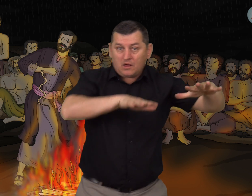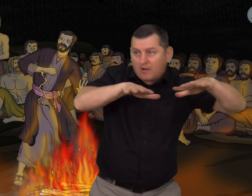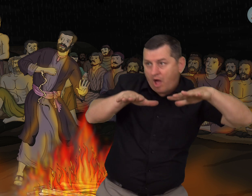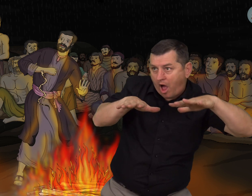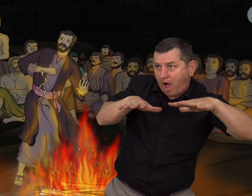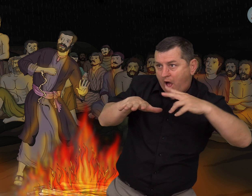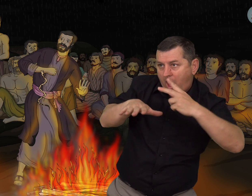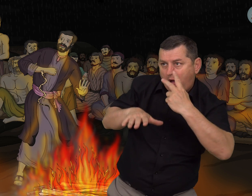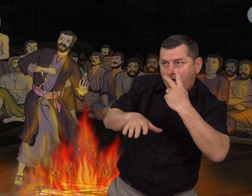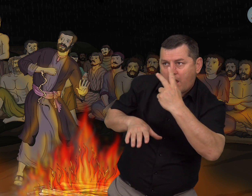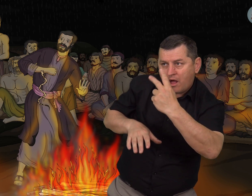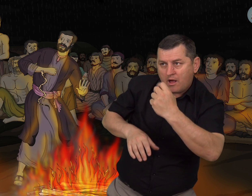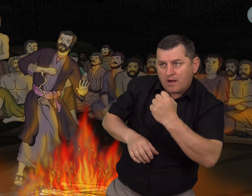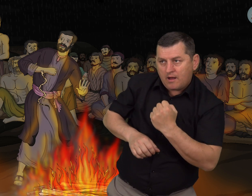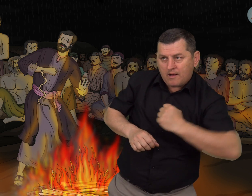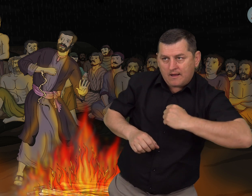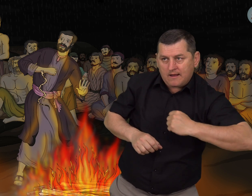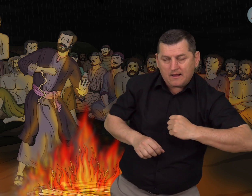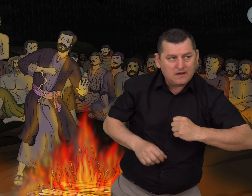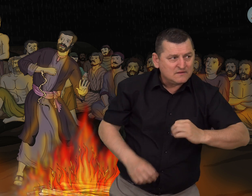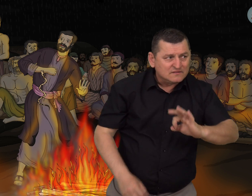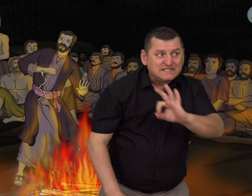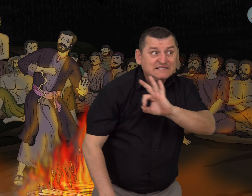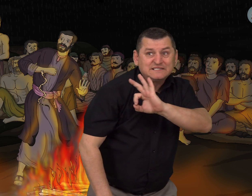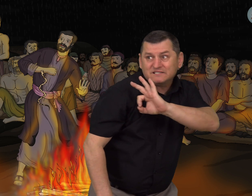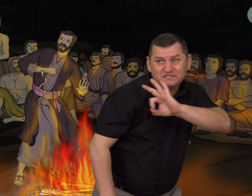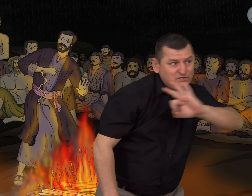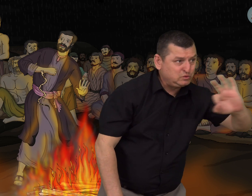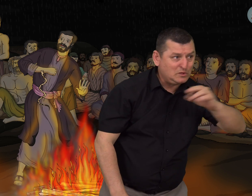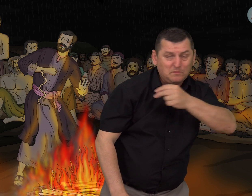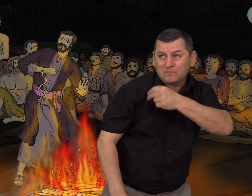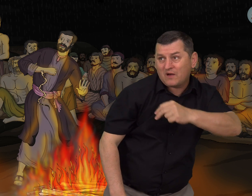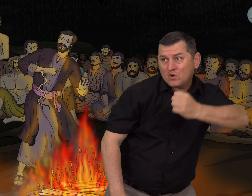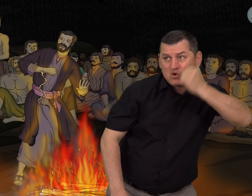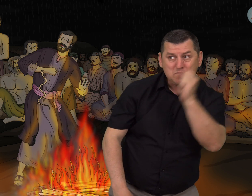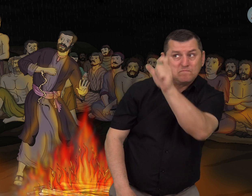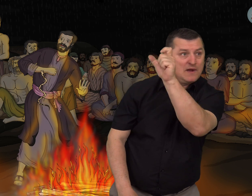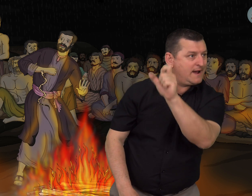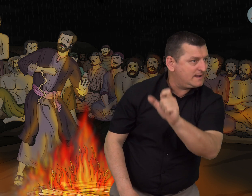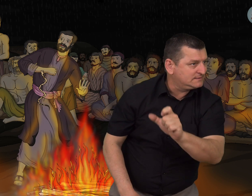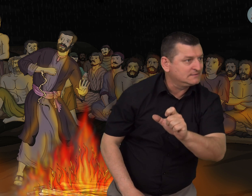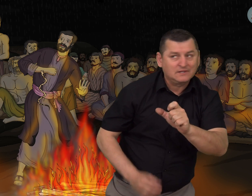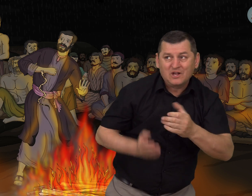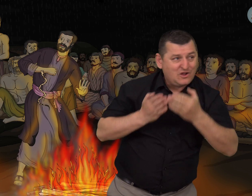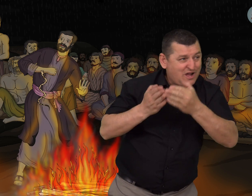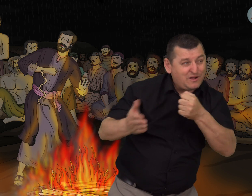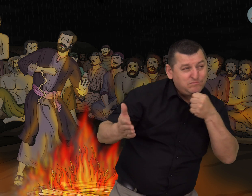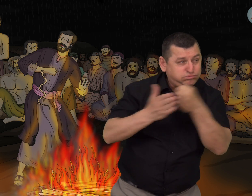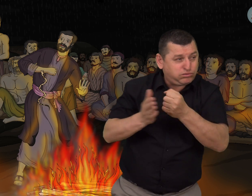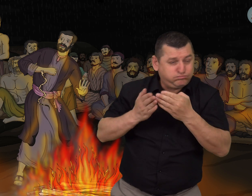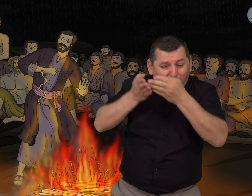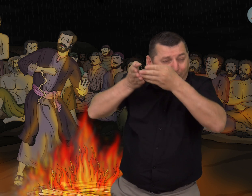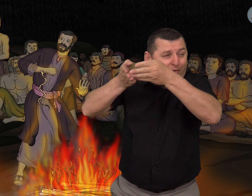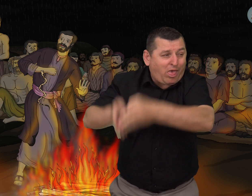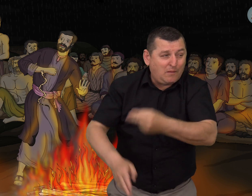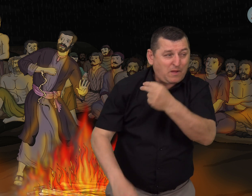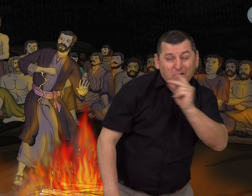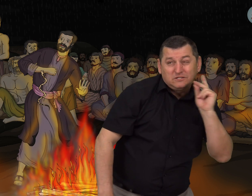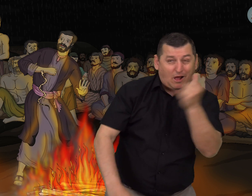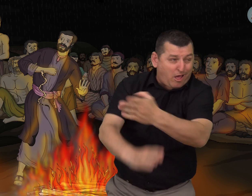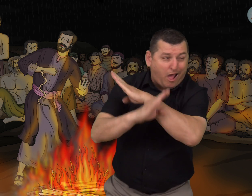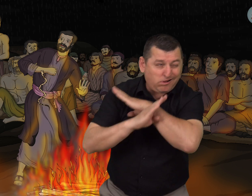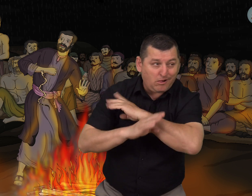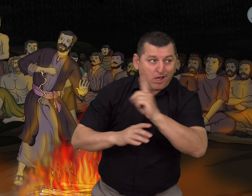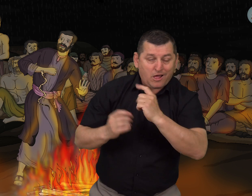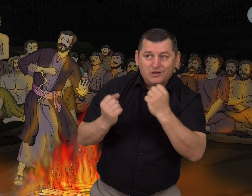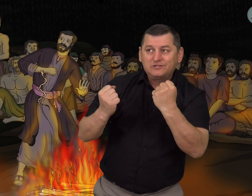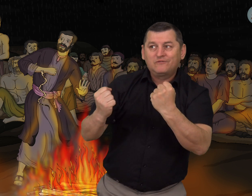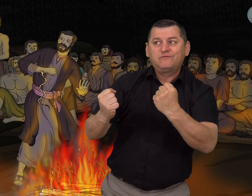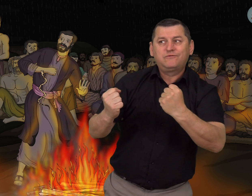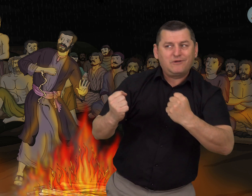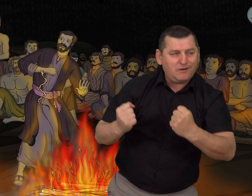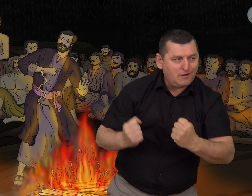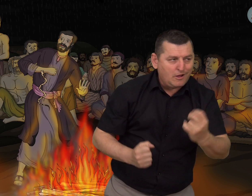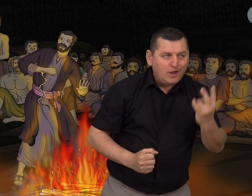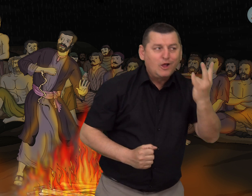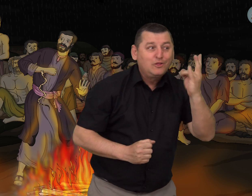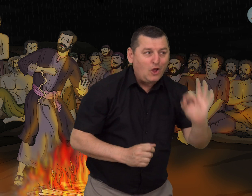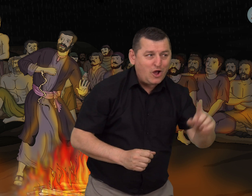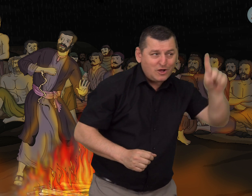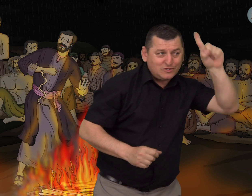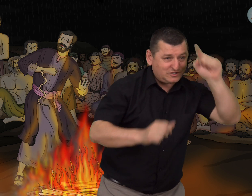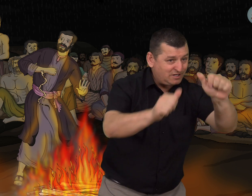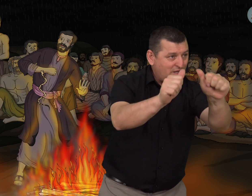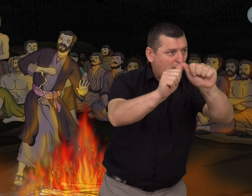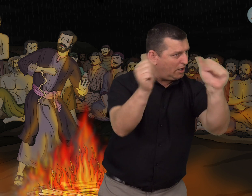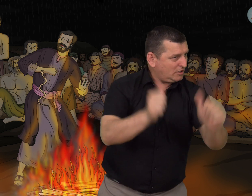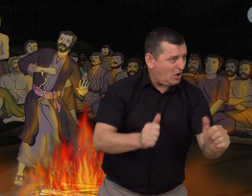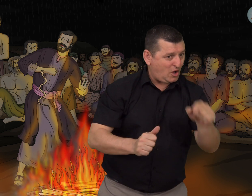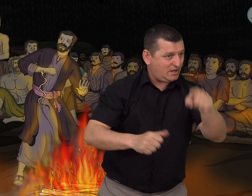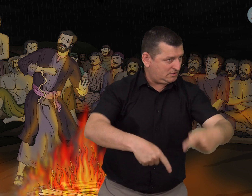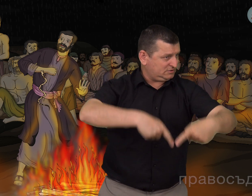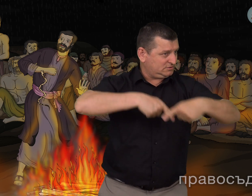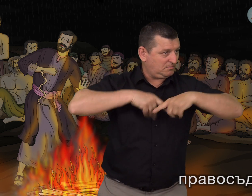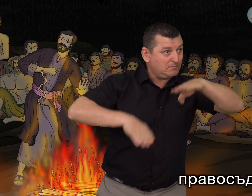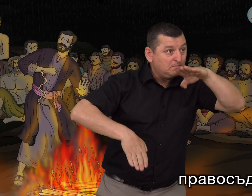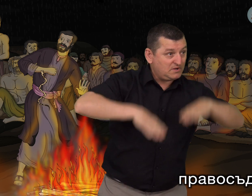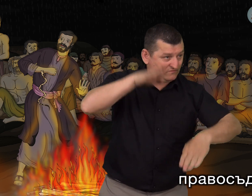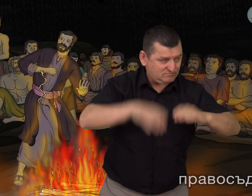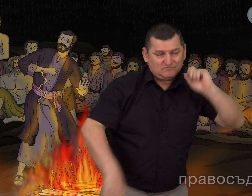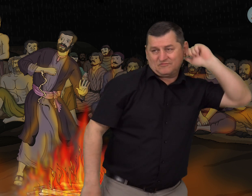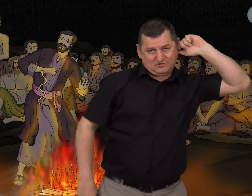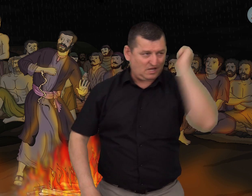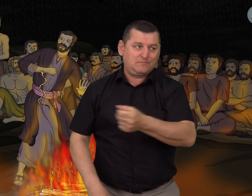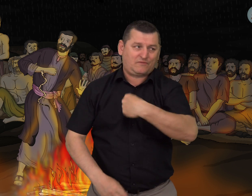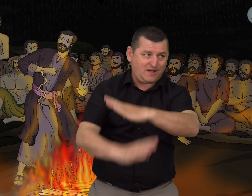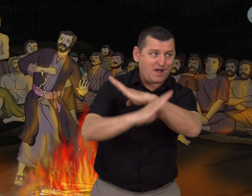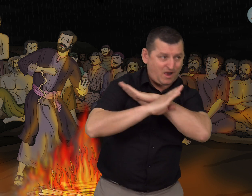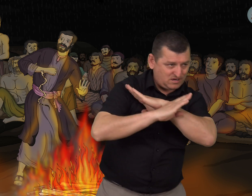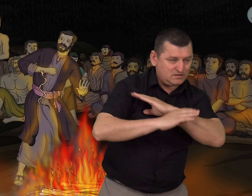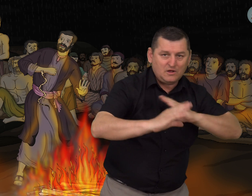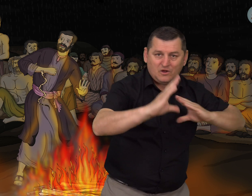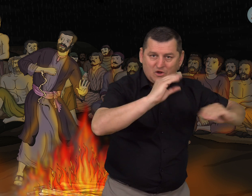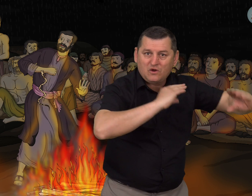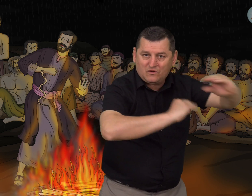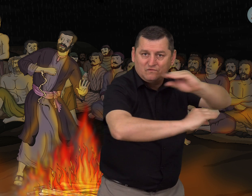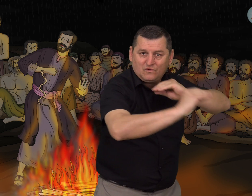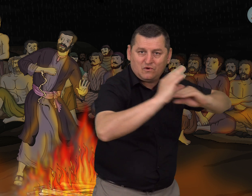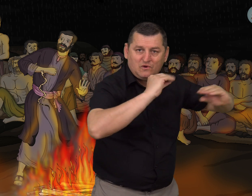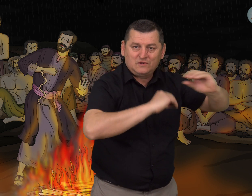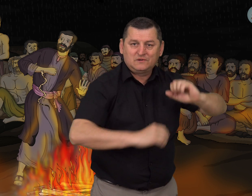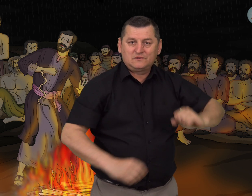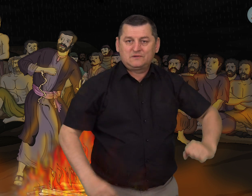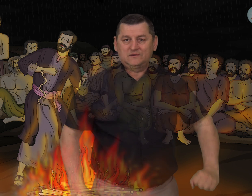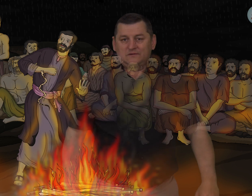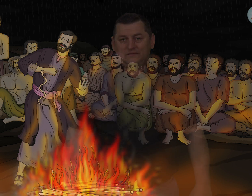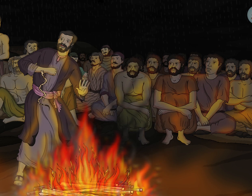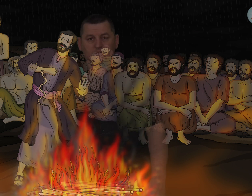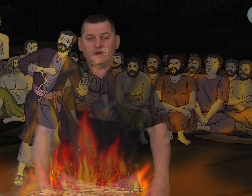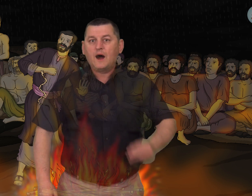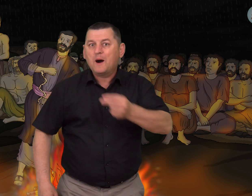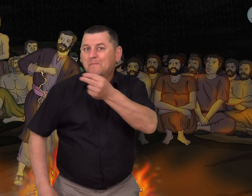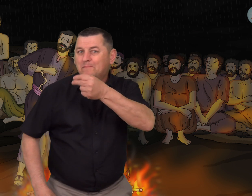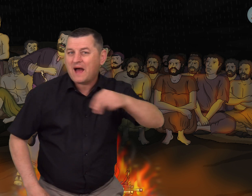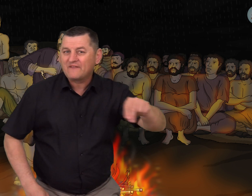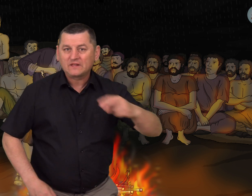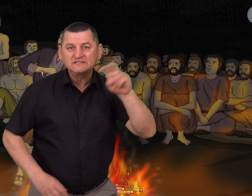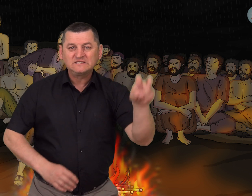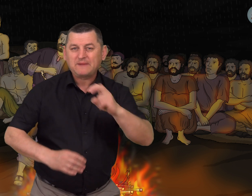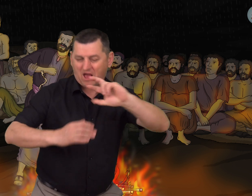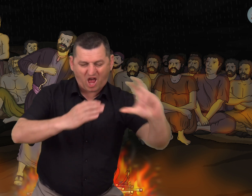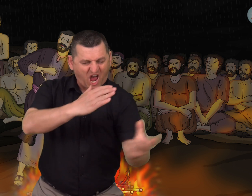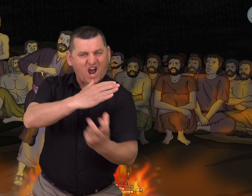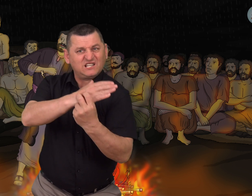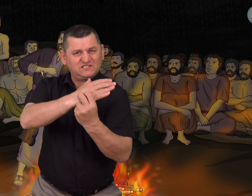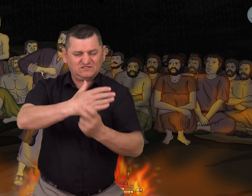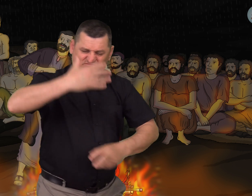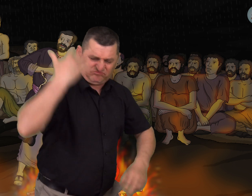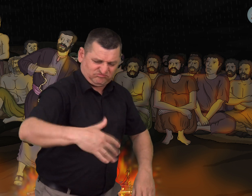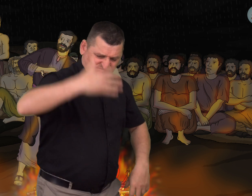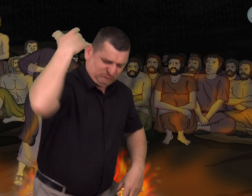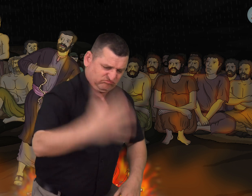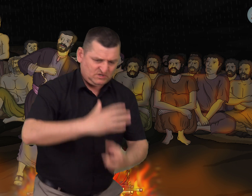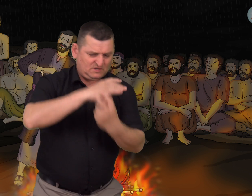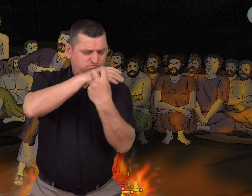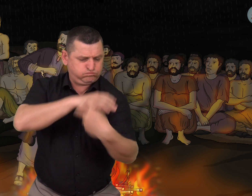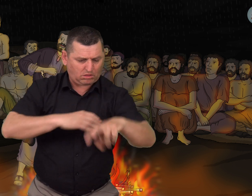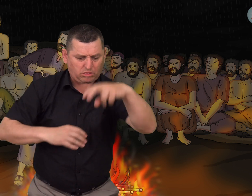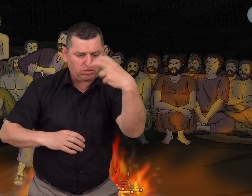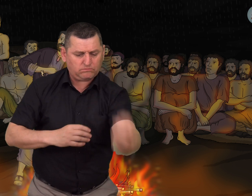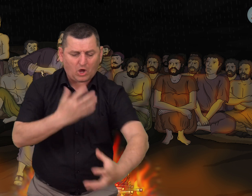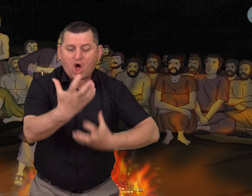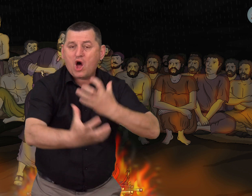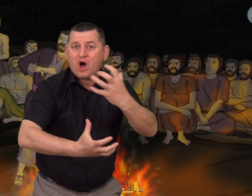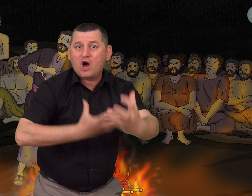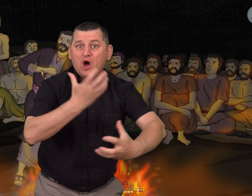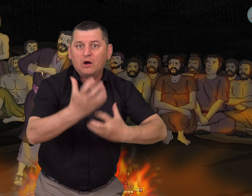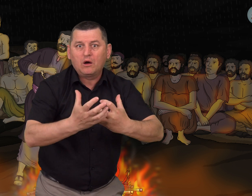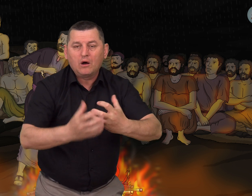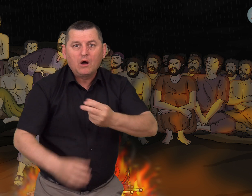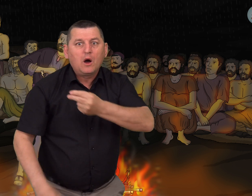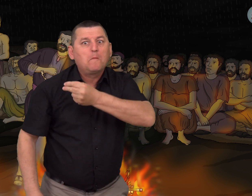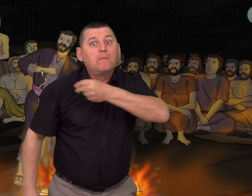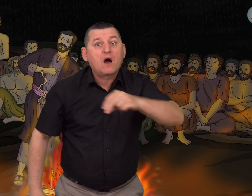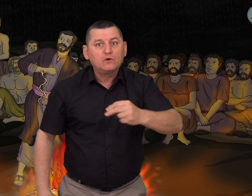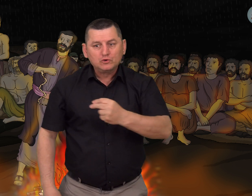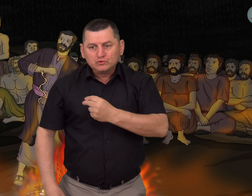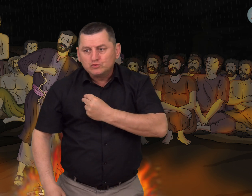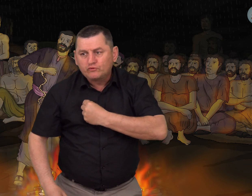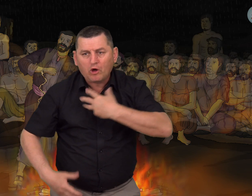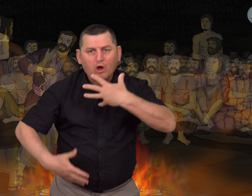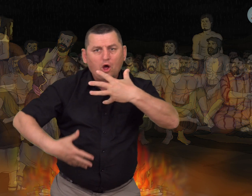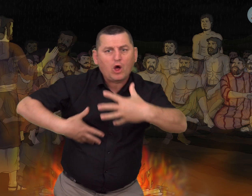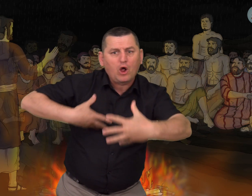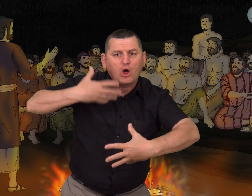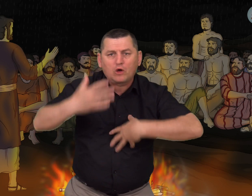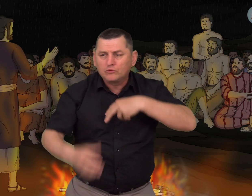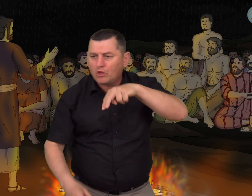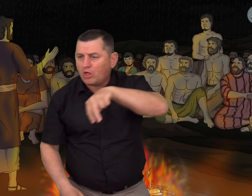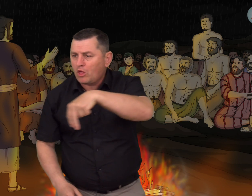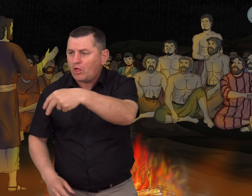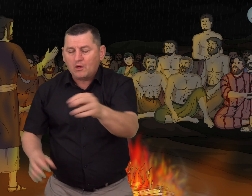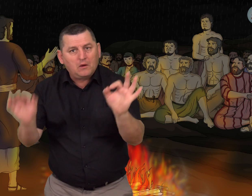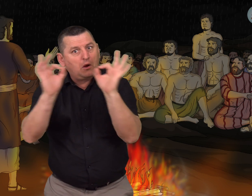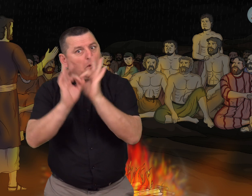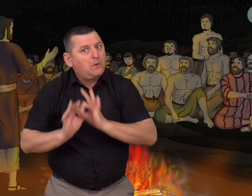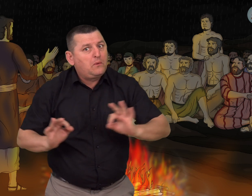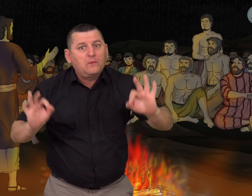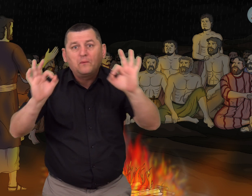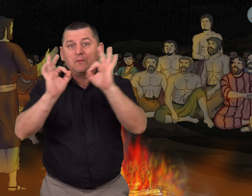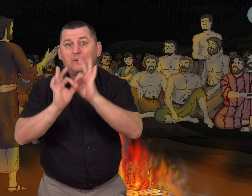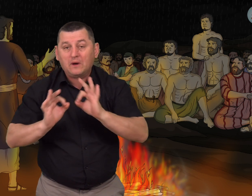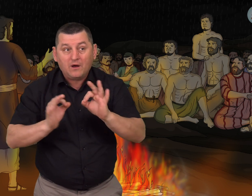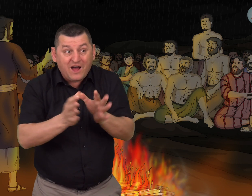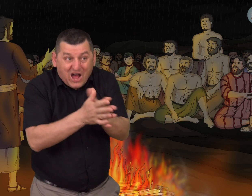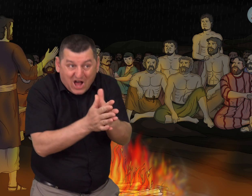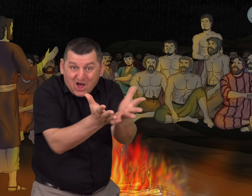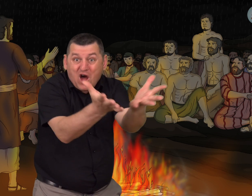When the islanders saw the creature hanging from his hand, they said to one another, “Surely this man is a murderer. Although he was saved from the sea, Justice has not allowed him to live.”